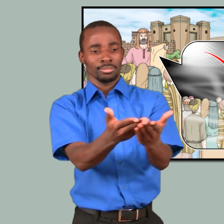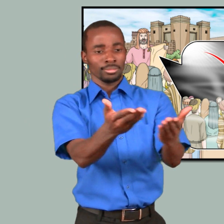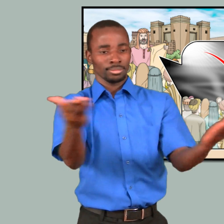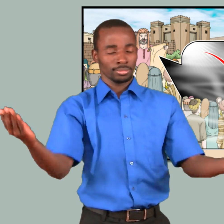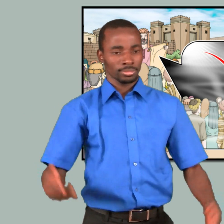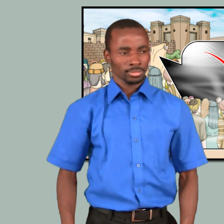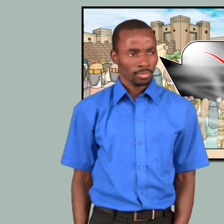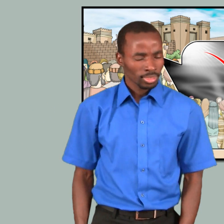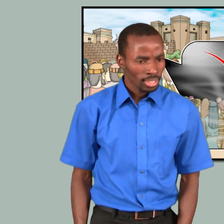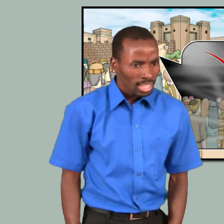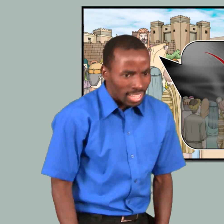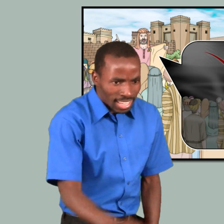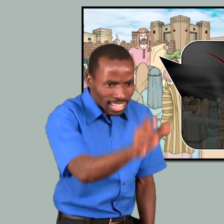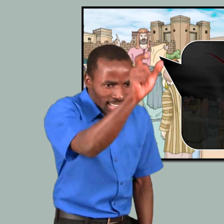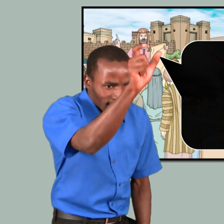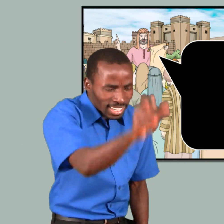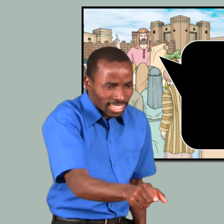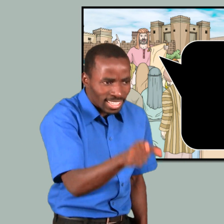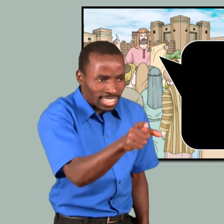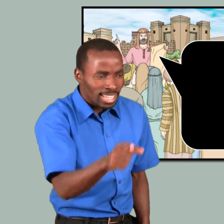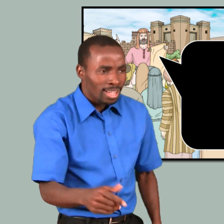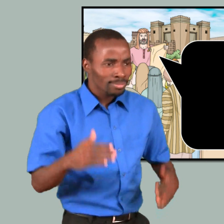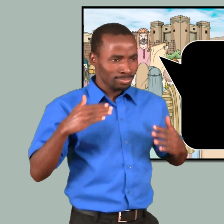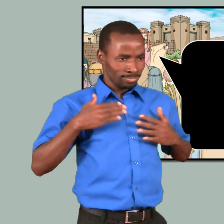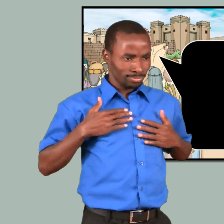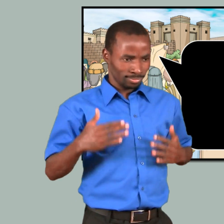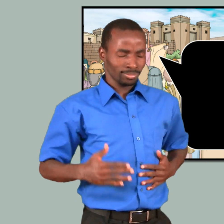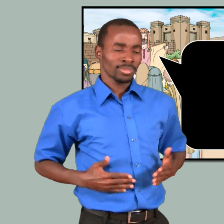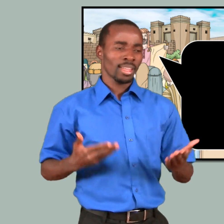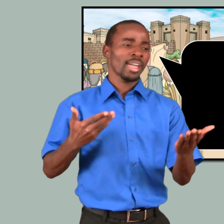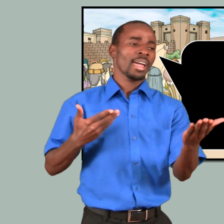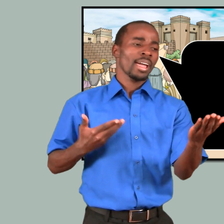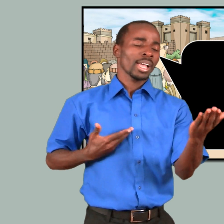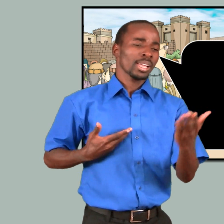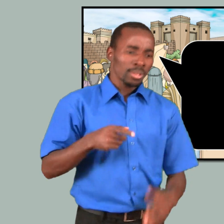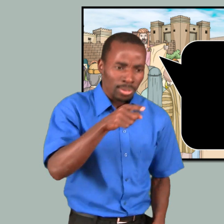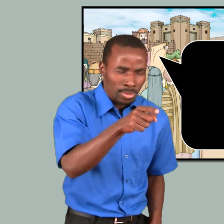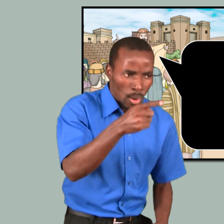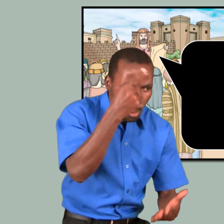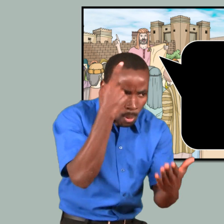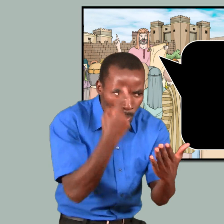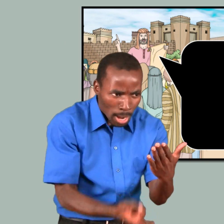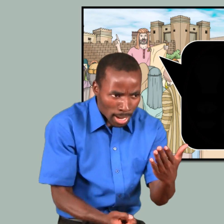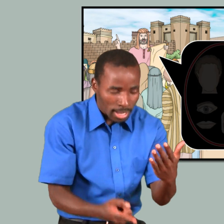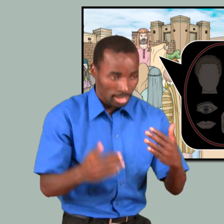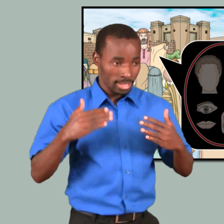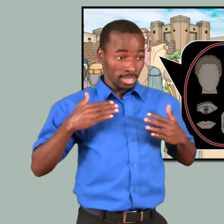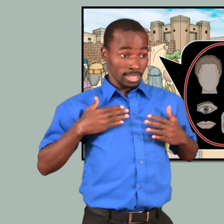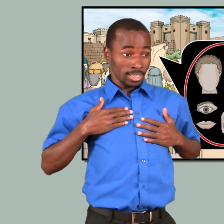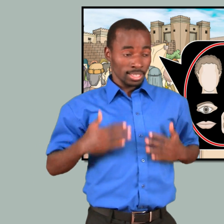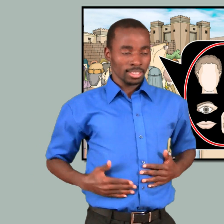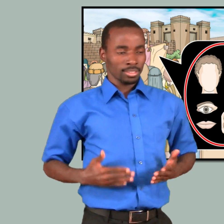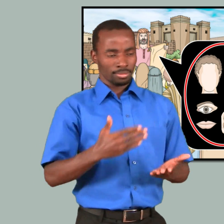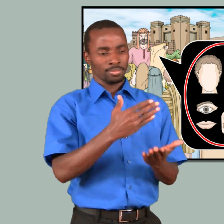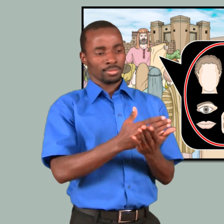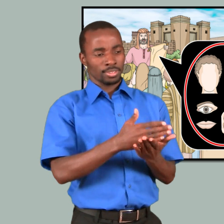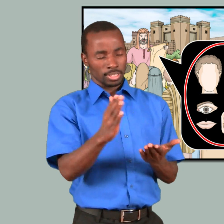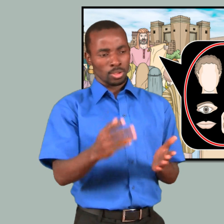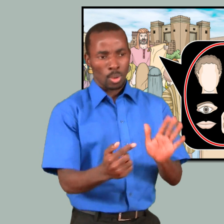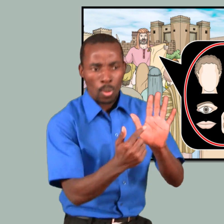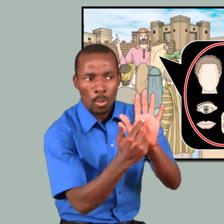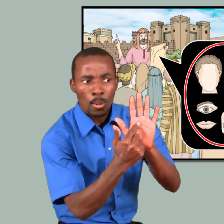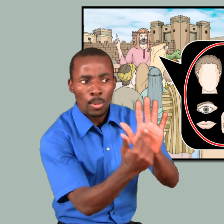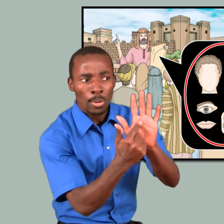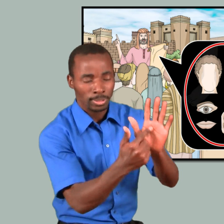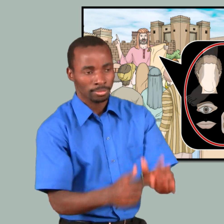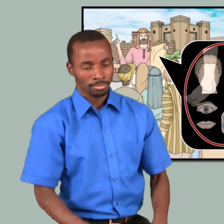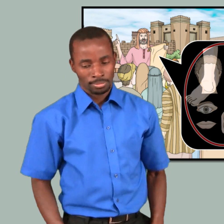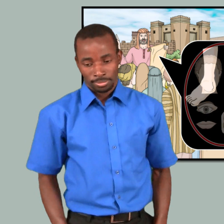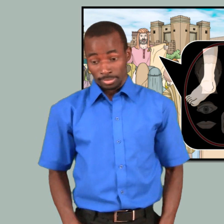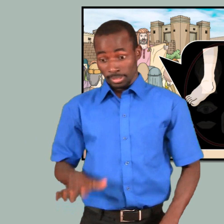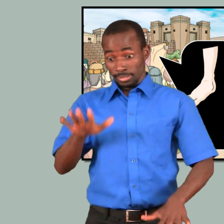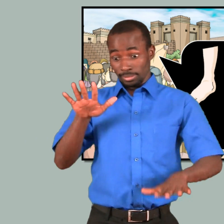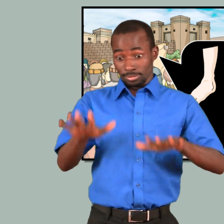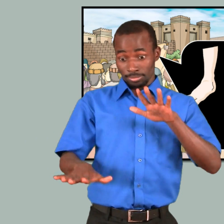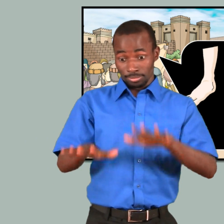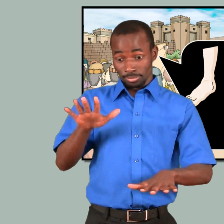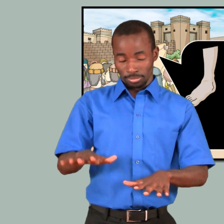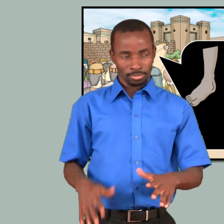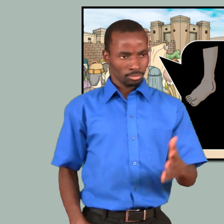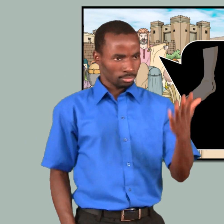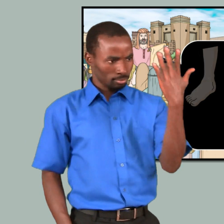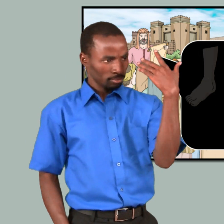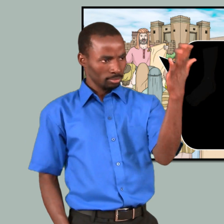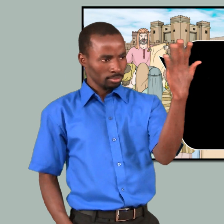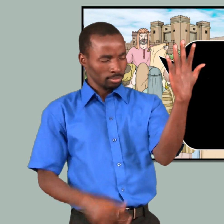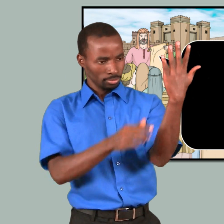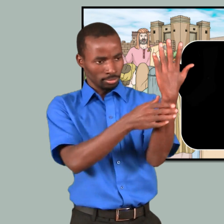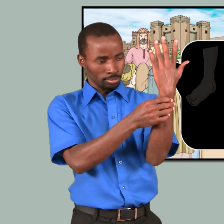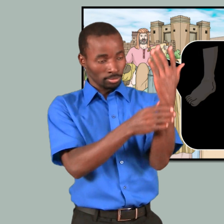For the body does not consist of one part, but of many.